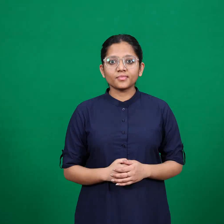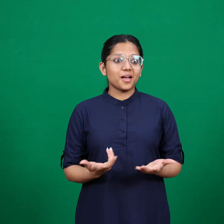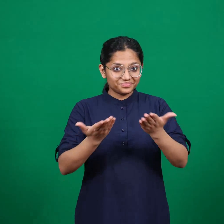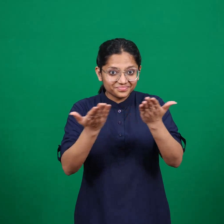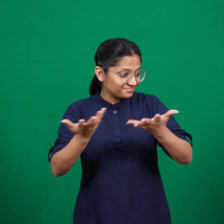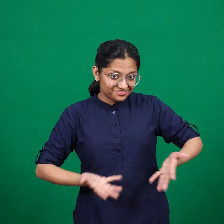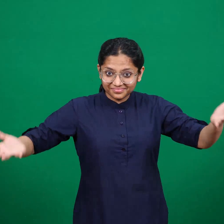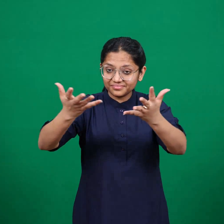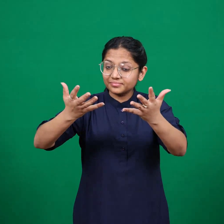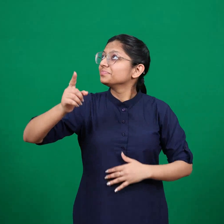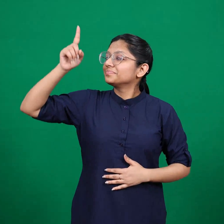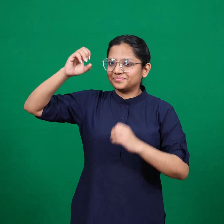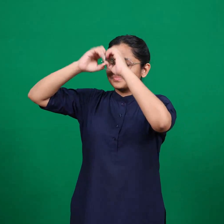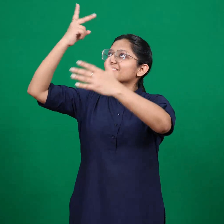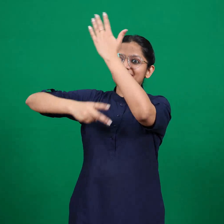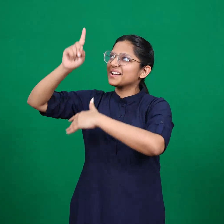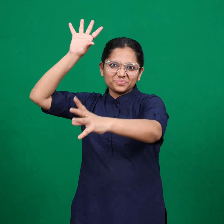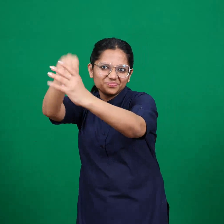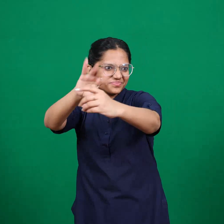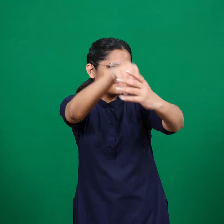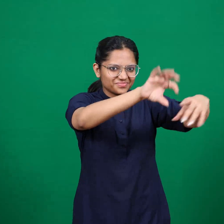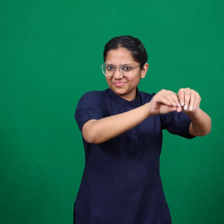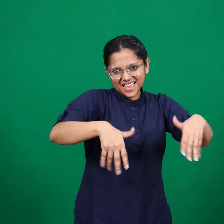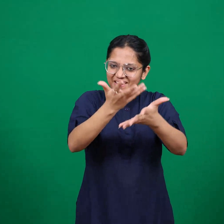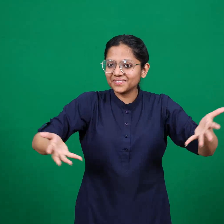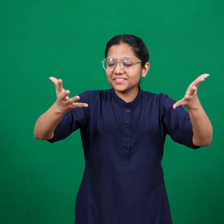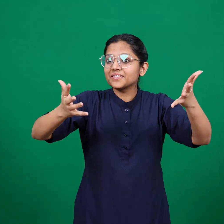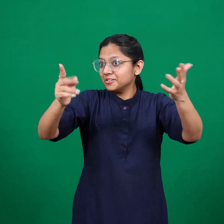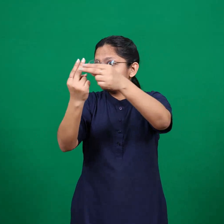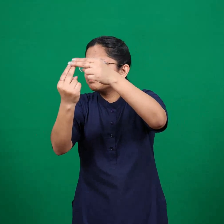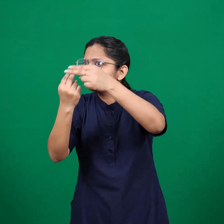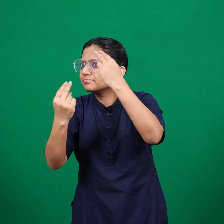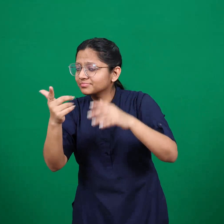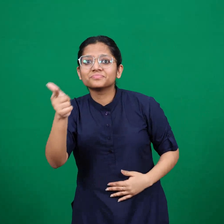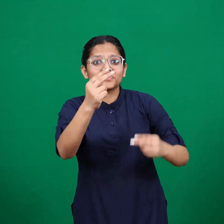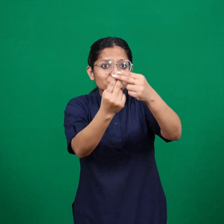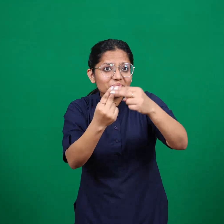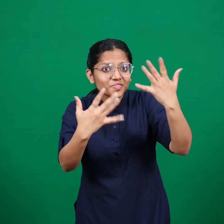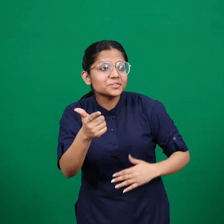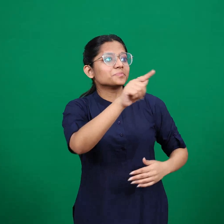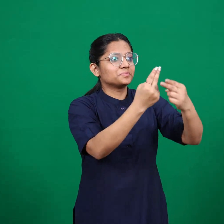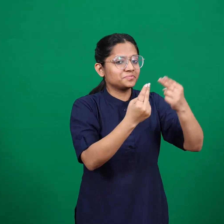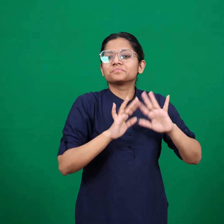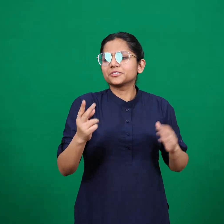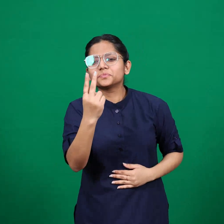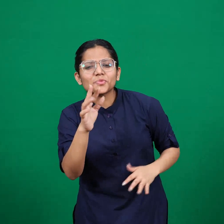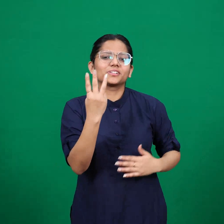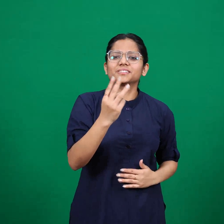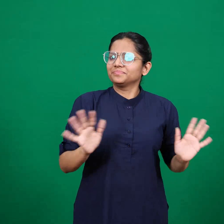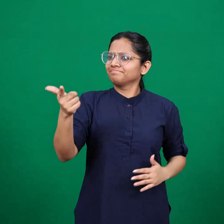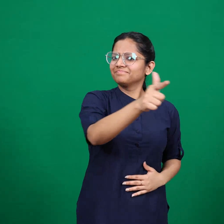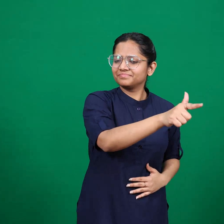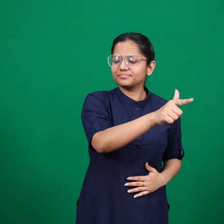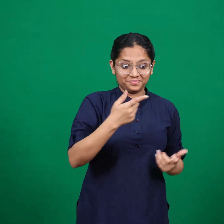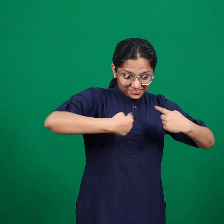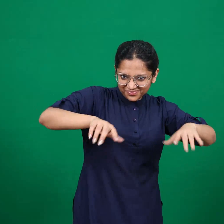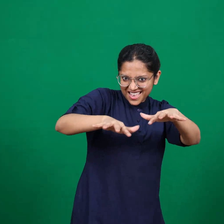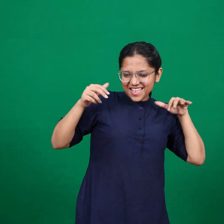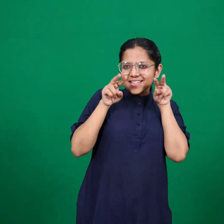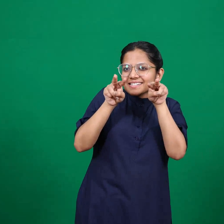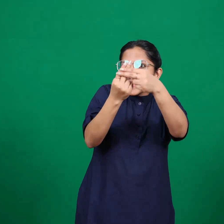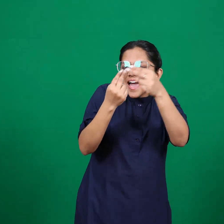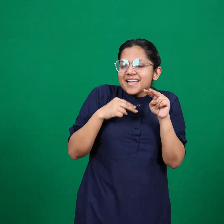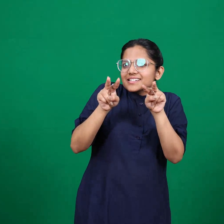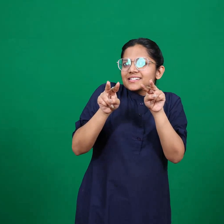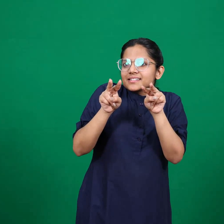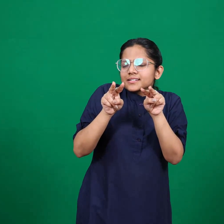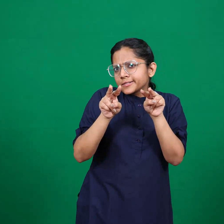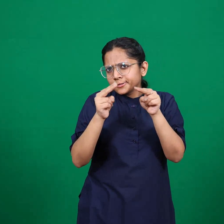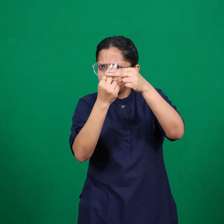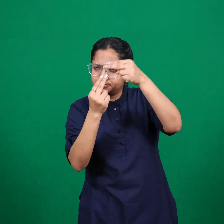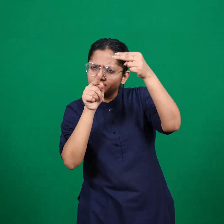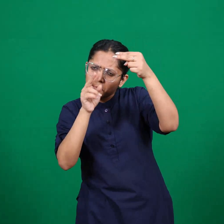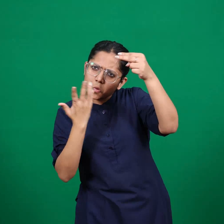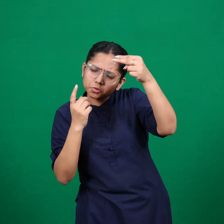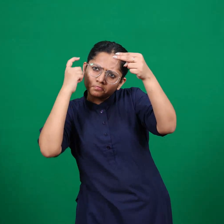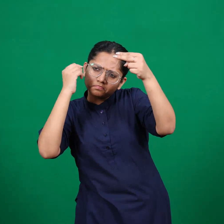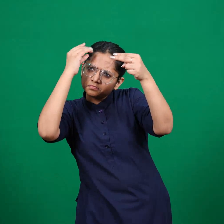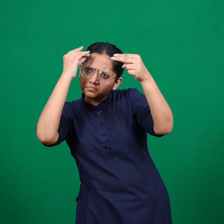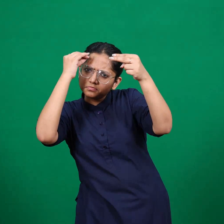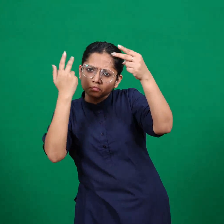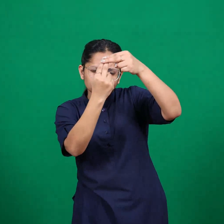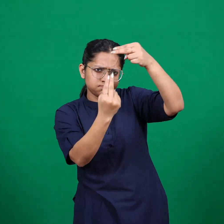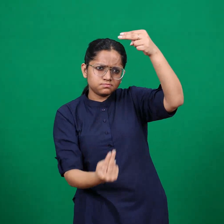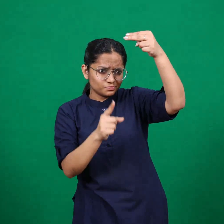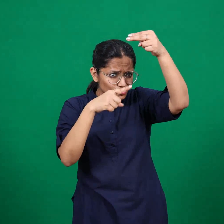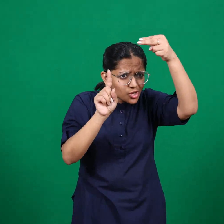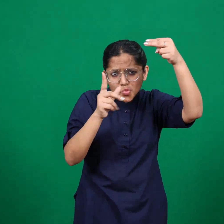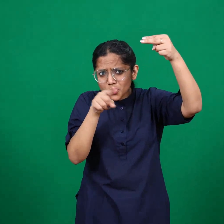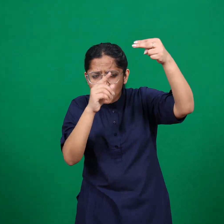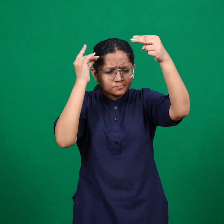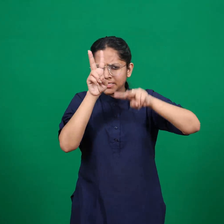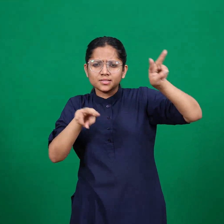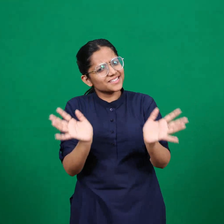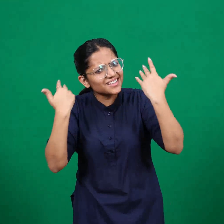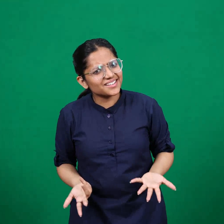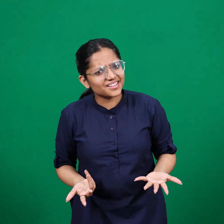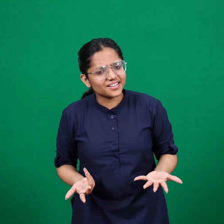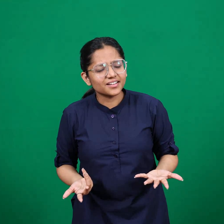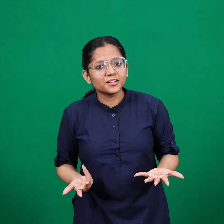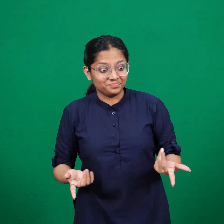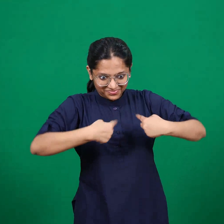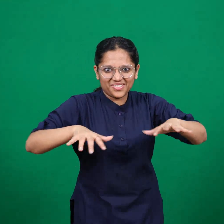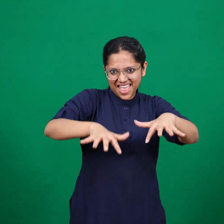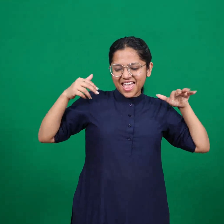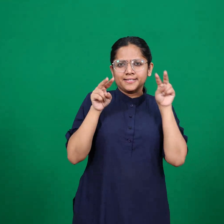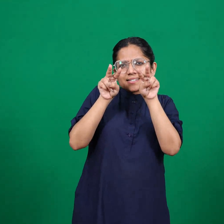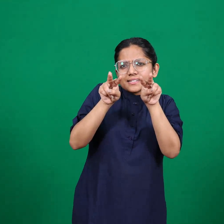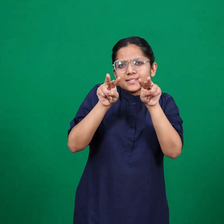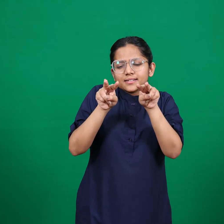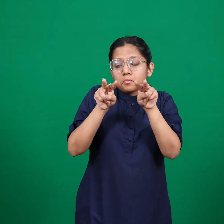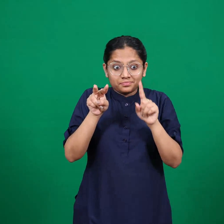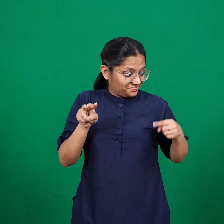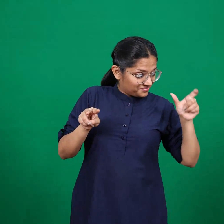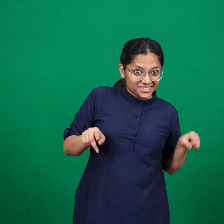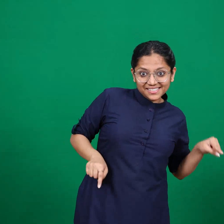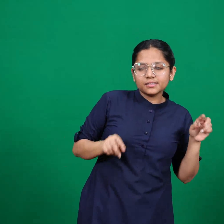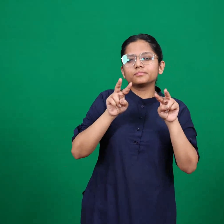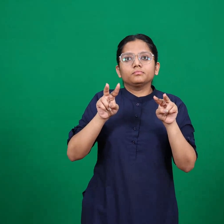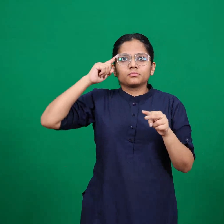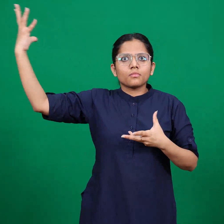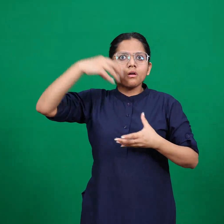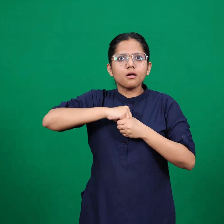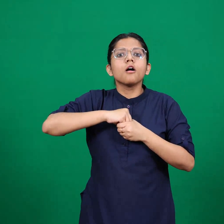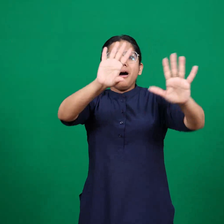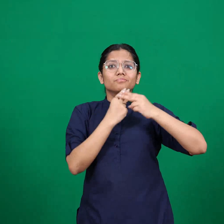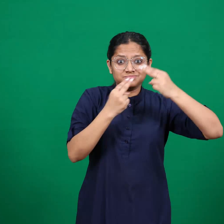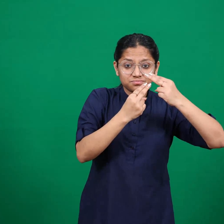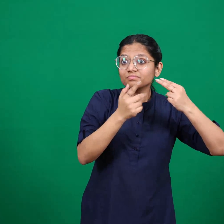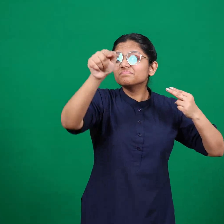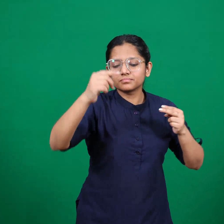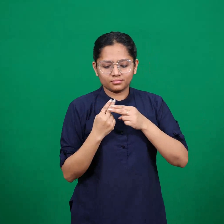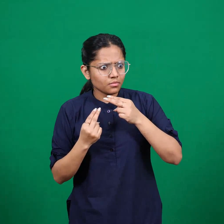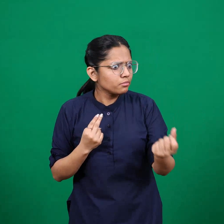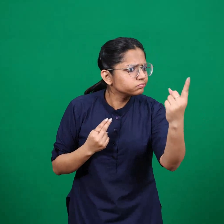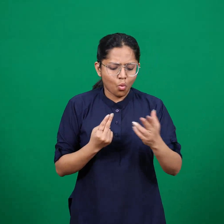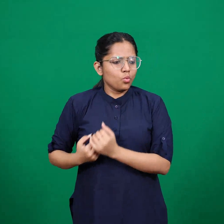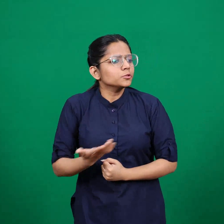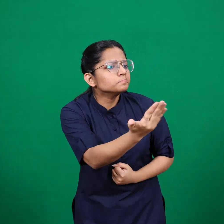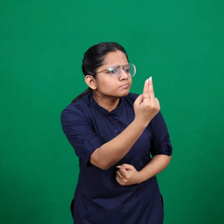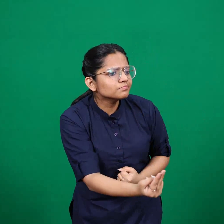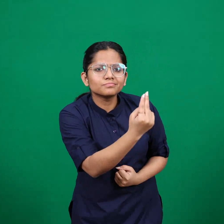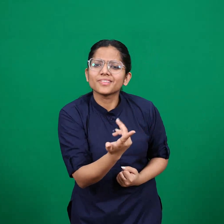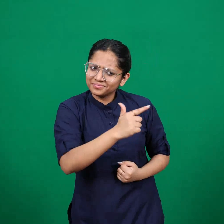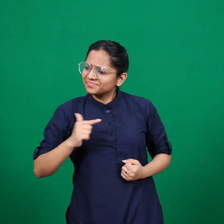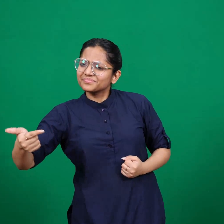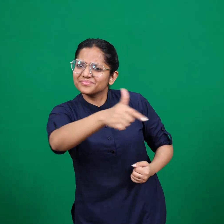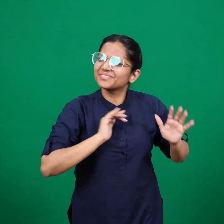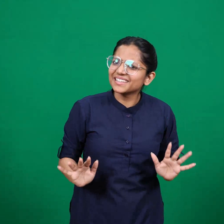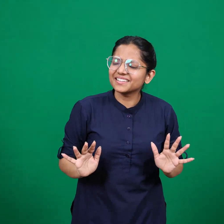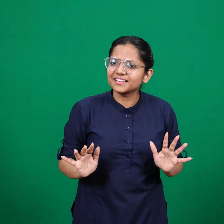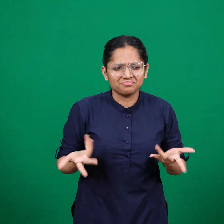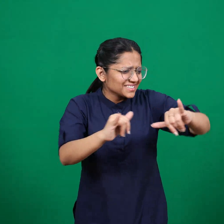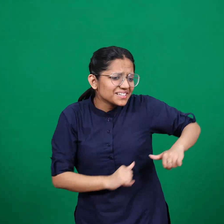Two or three prophets should speak, and the others should weigh carefully what is said. And if a revelation comes to someone who is seated, the first speaker should stop.